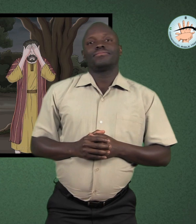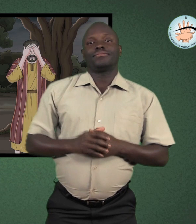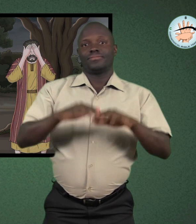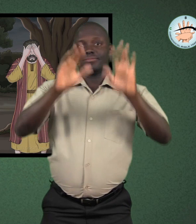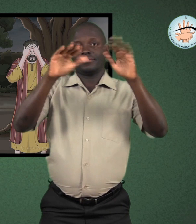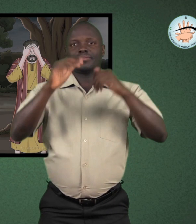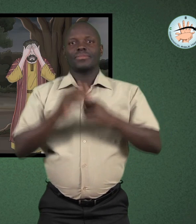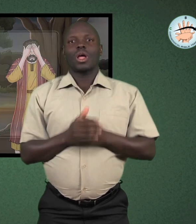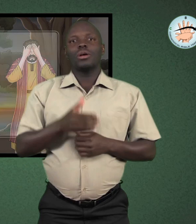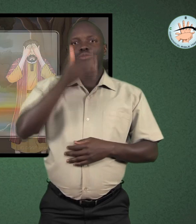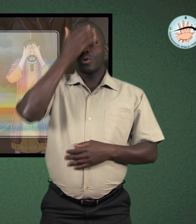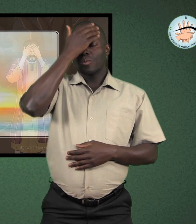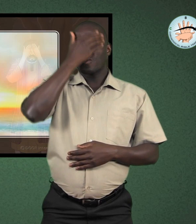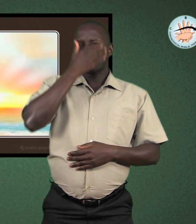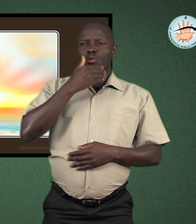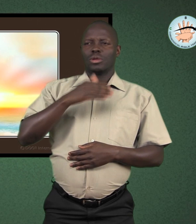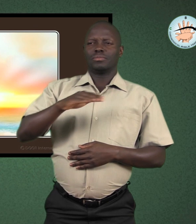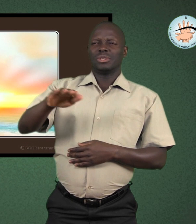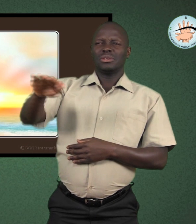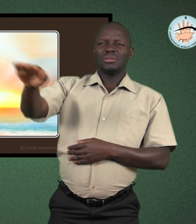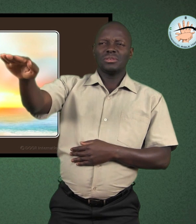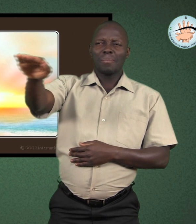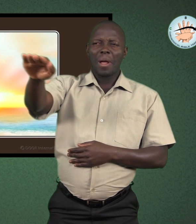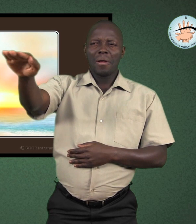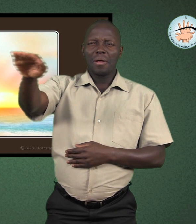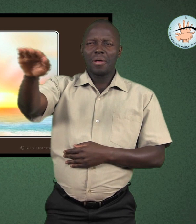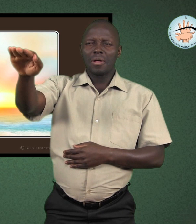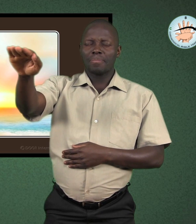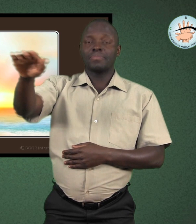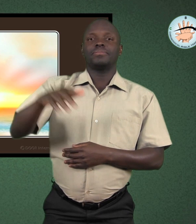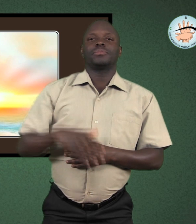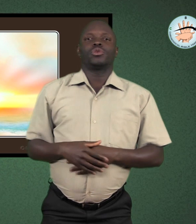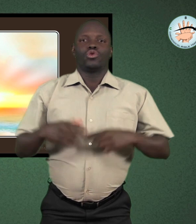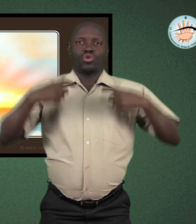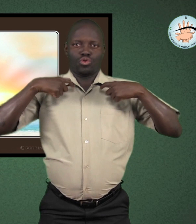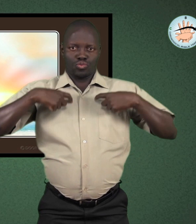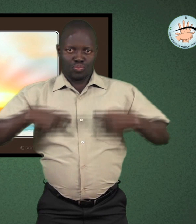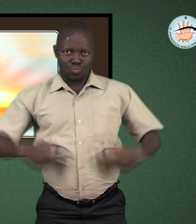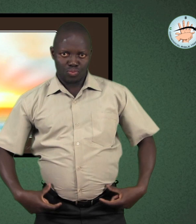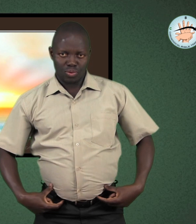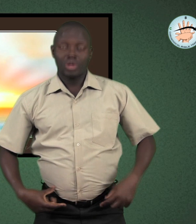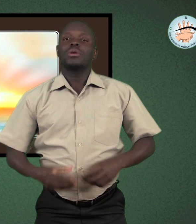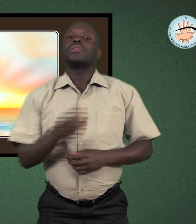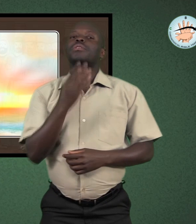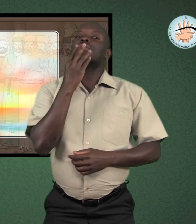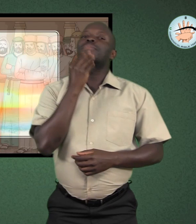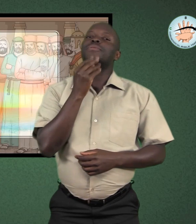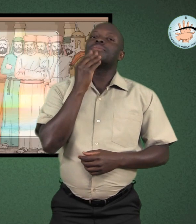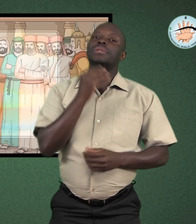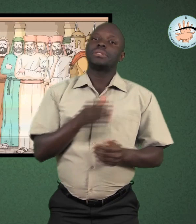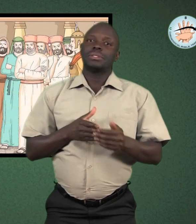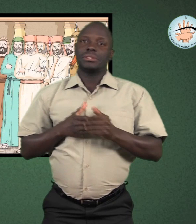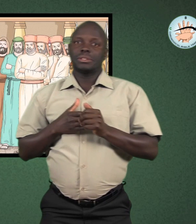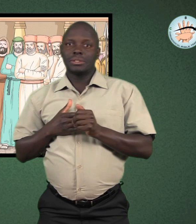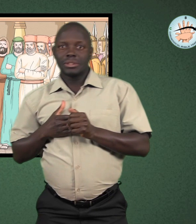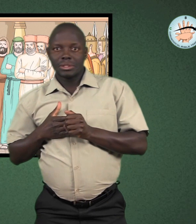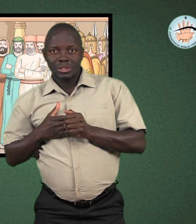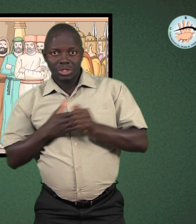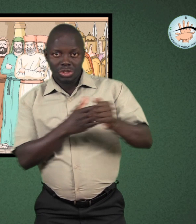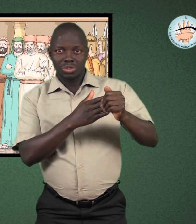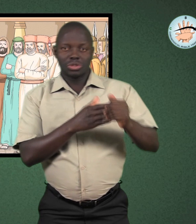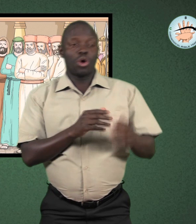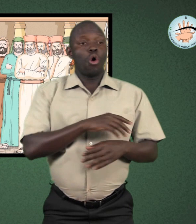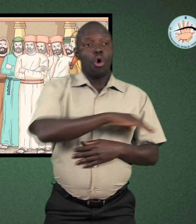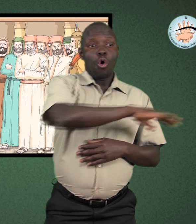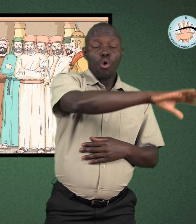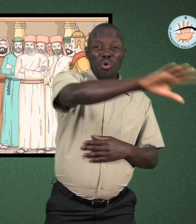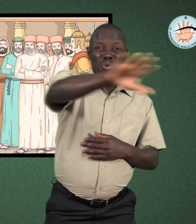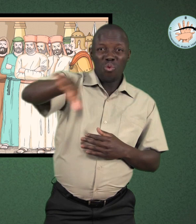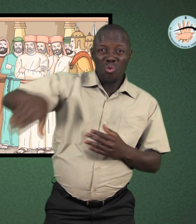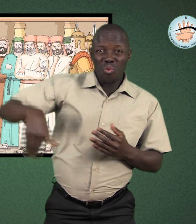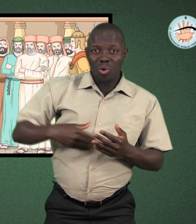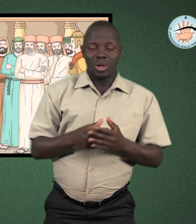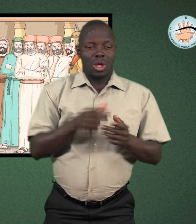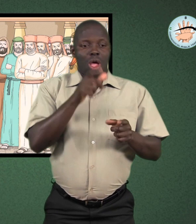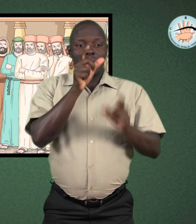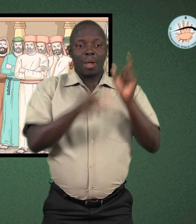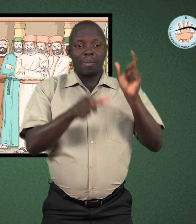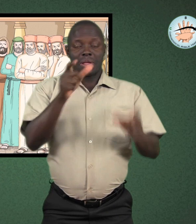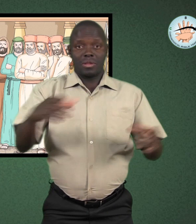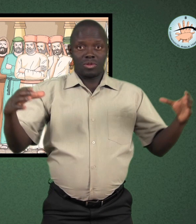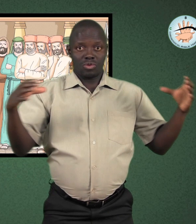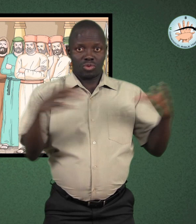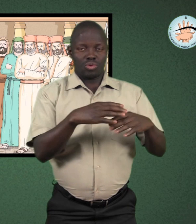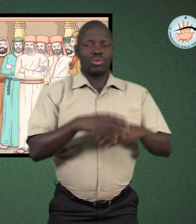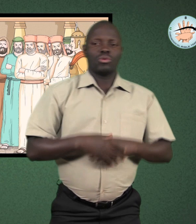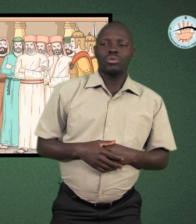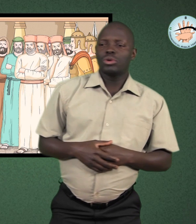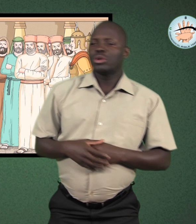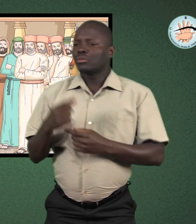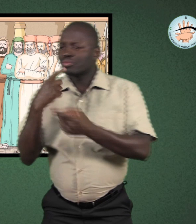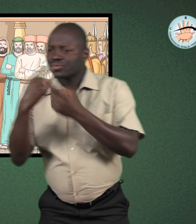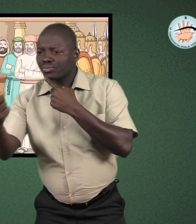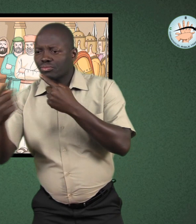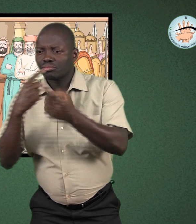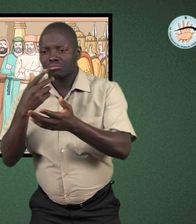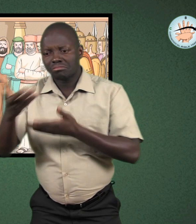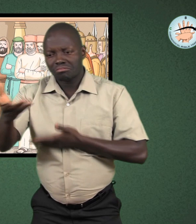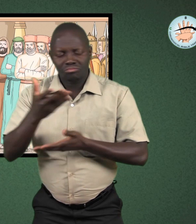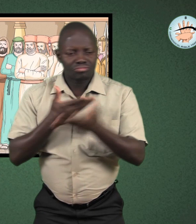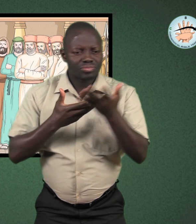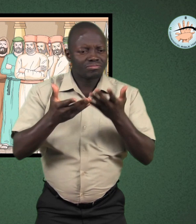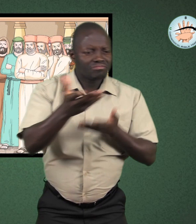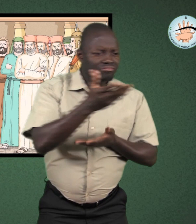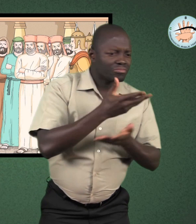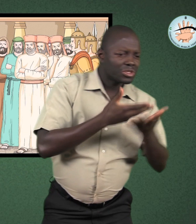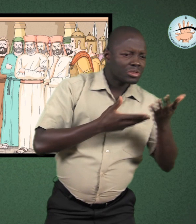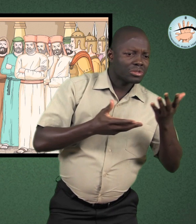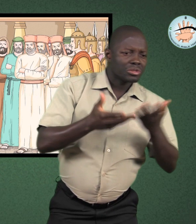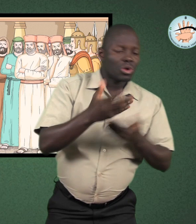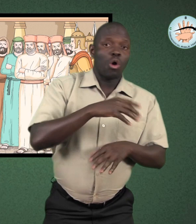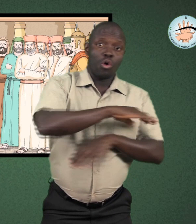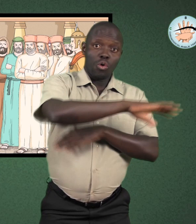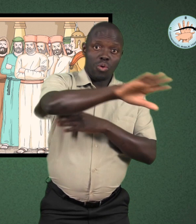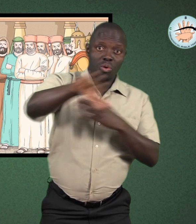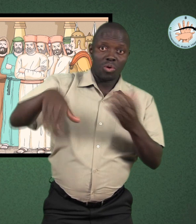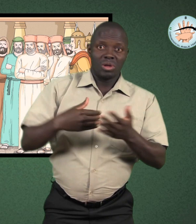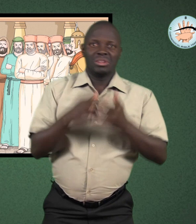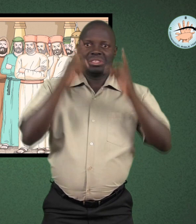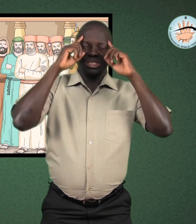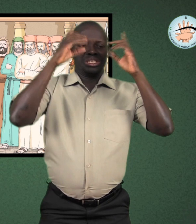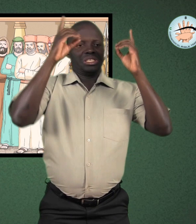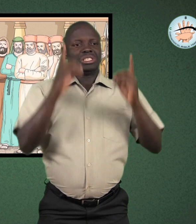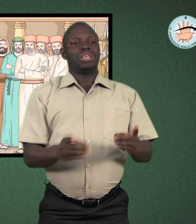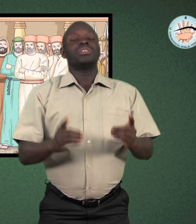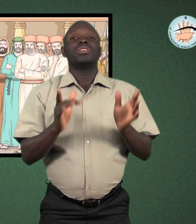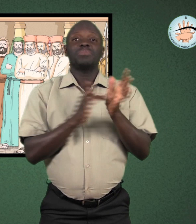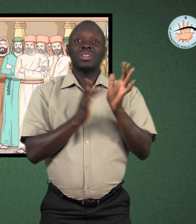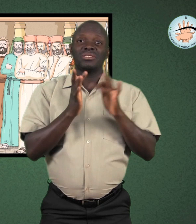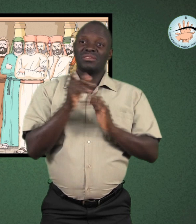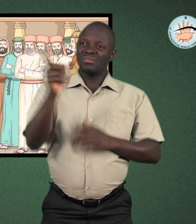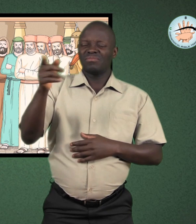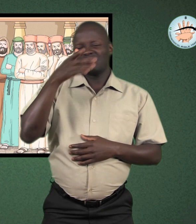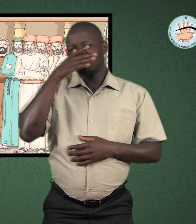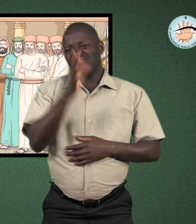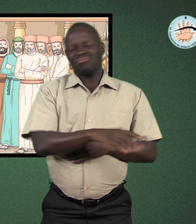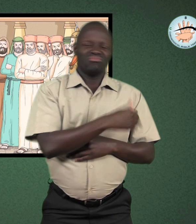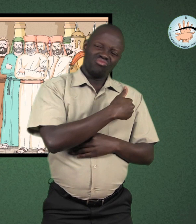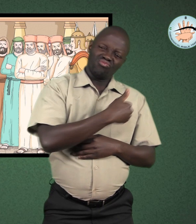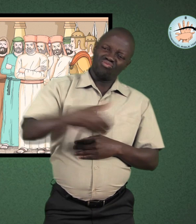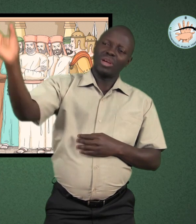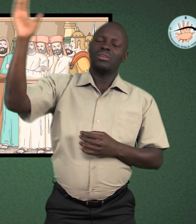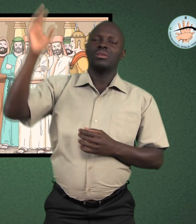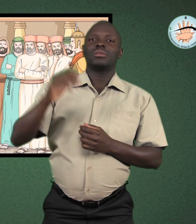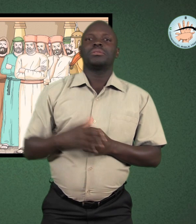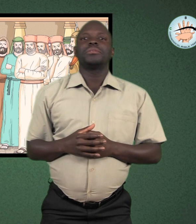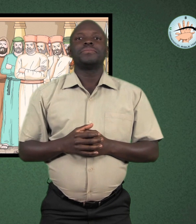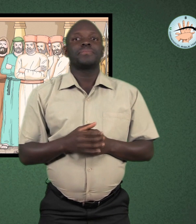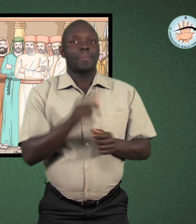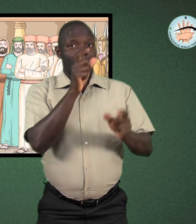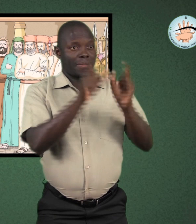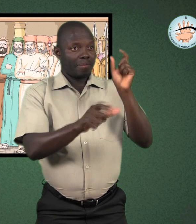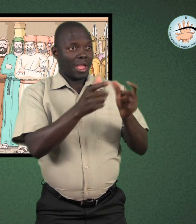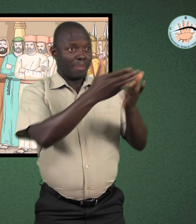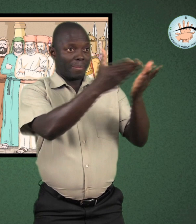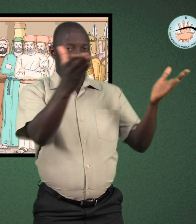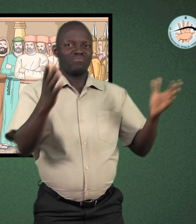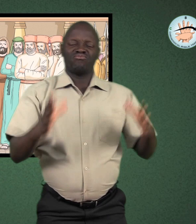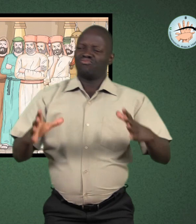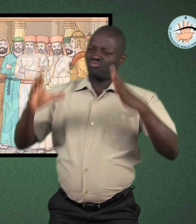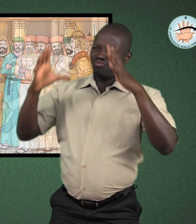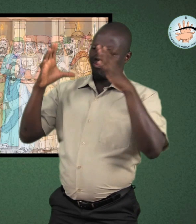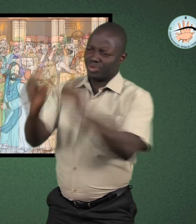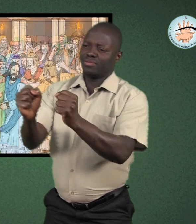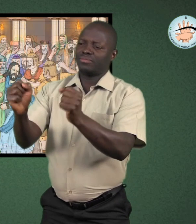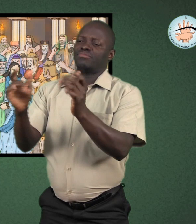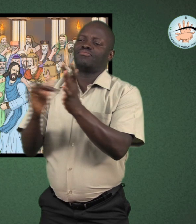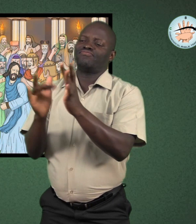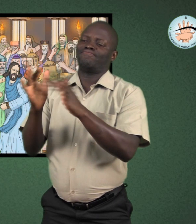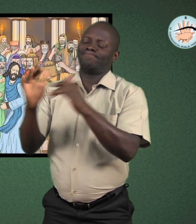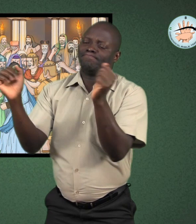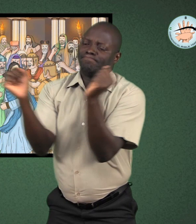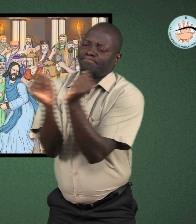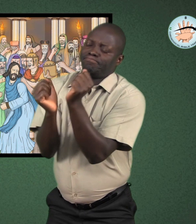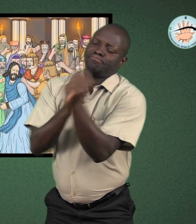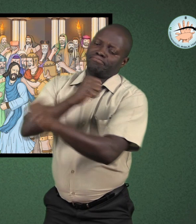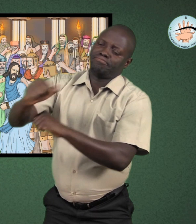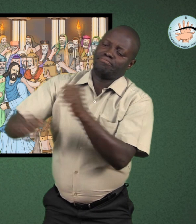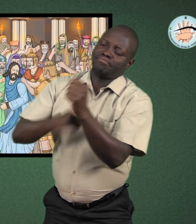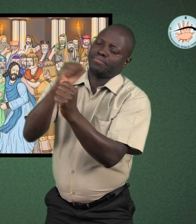When morning came, all the chief priests and elders of the people conspired against Jesus to put Him to death.